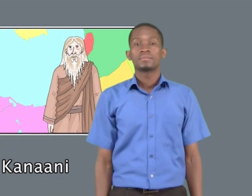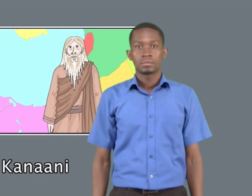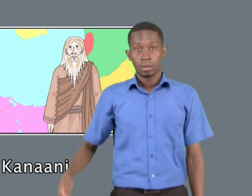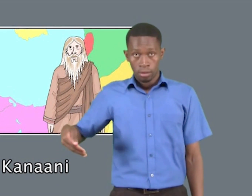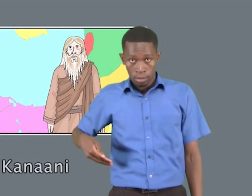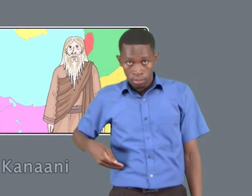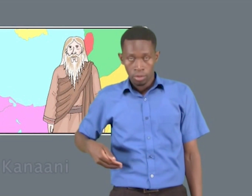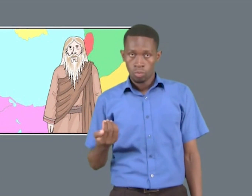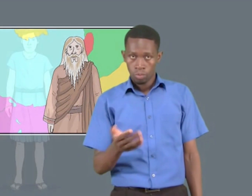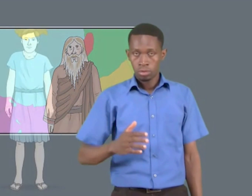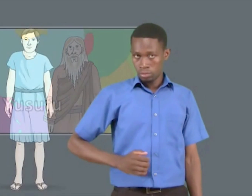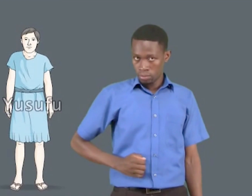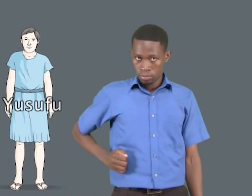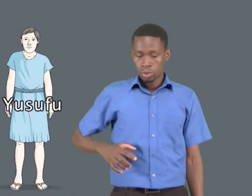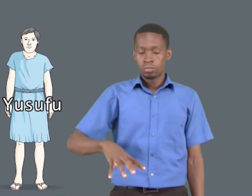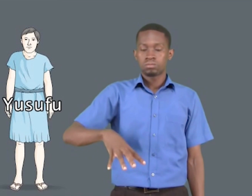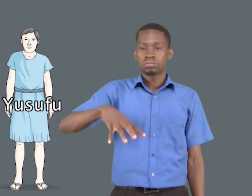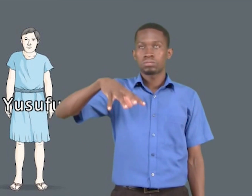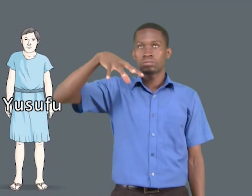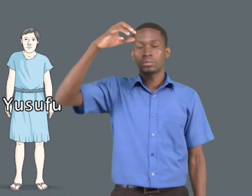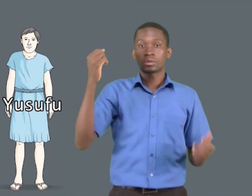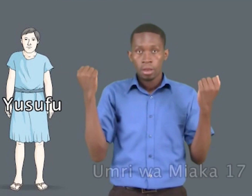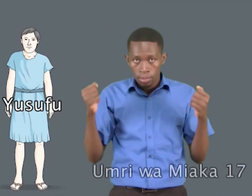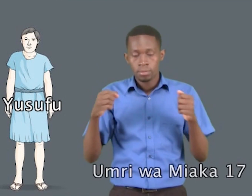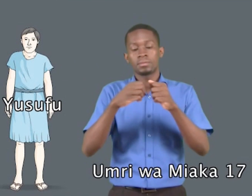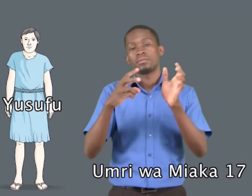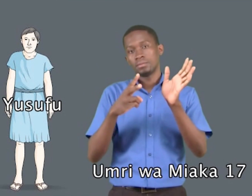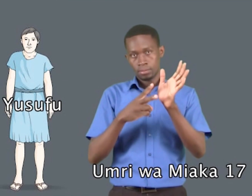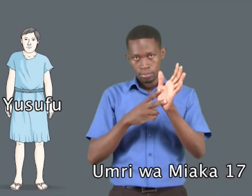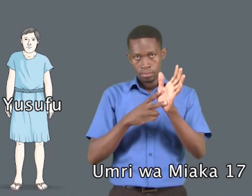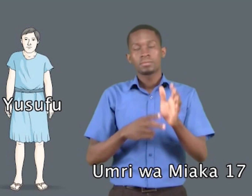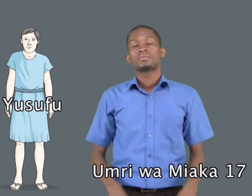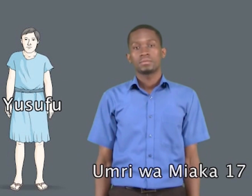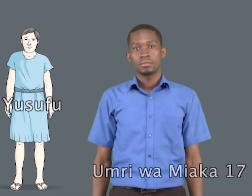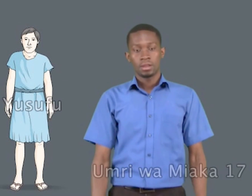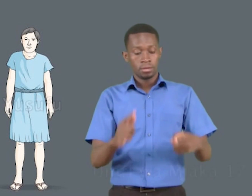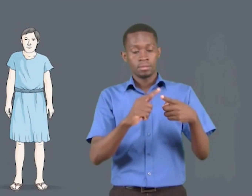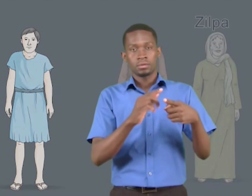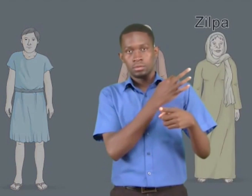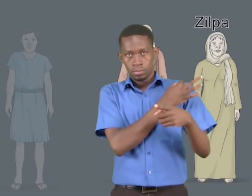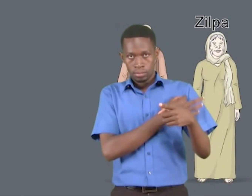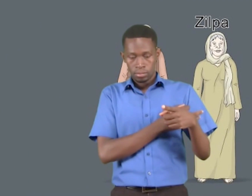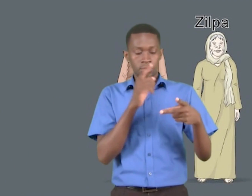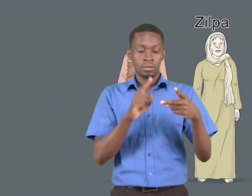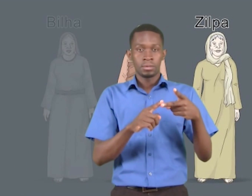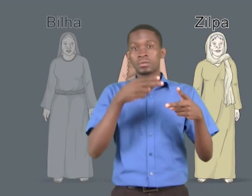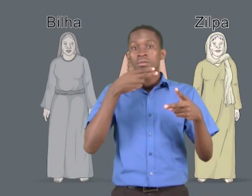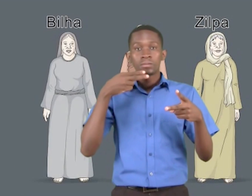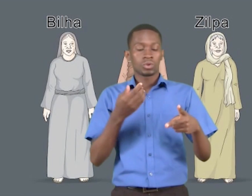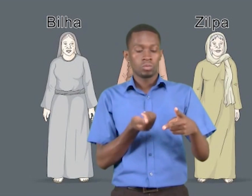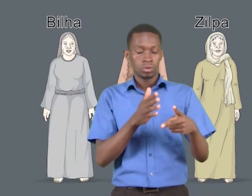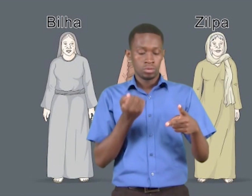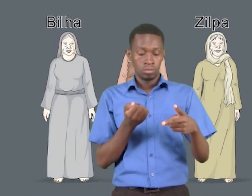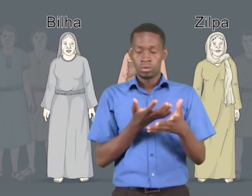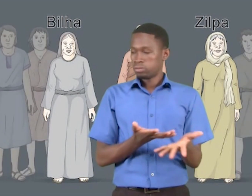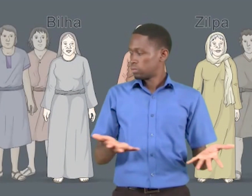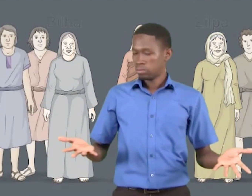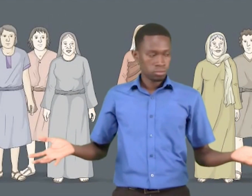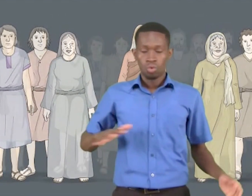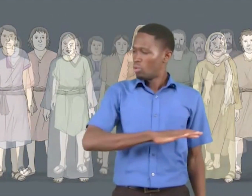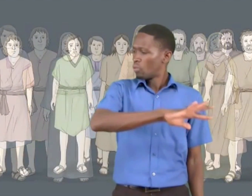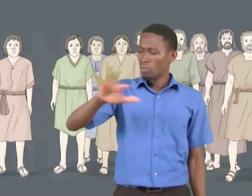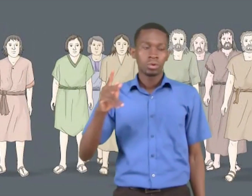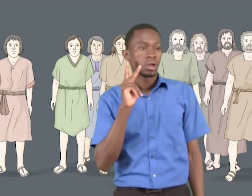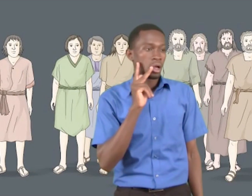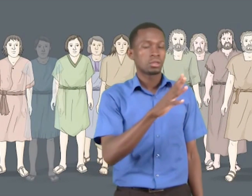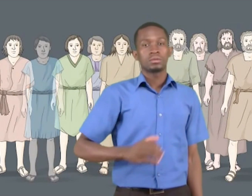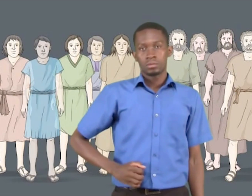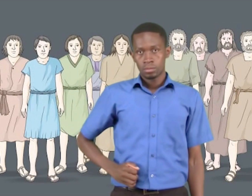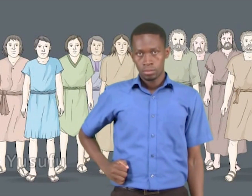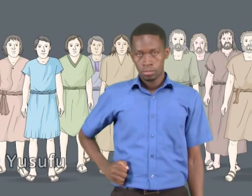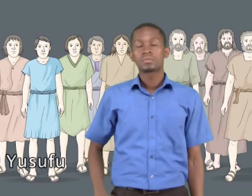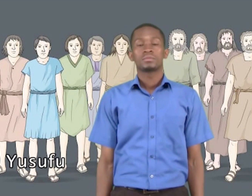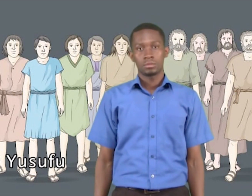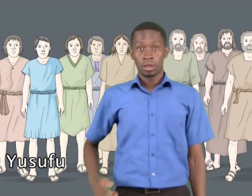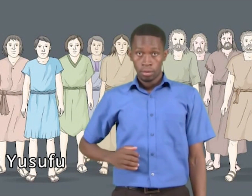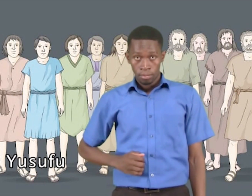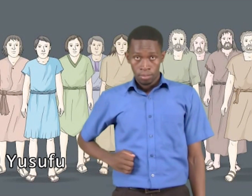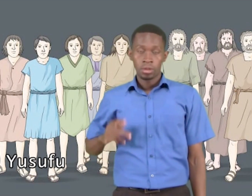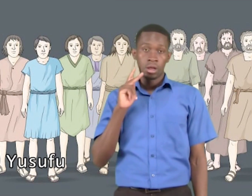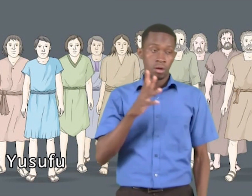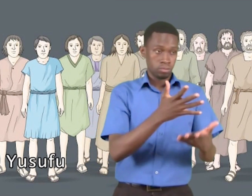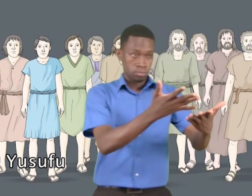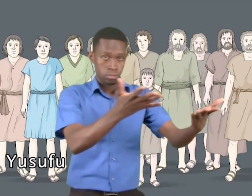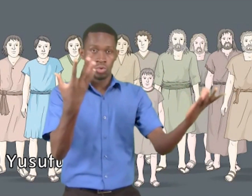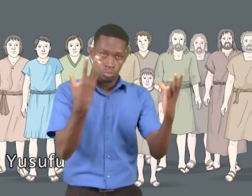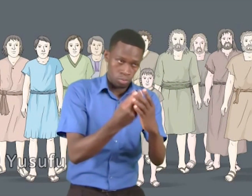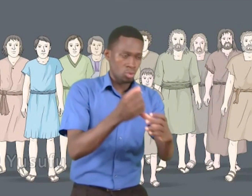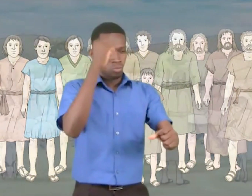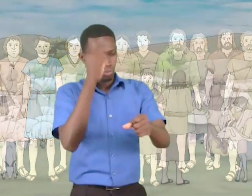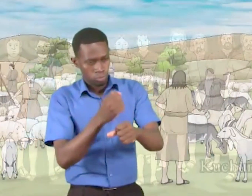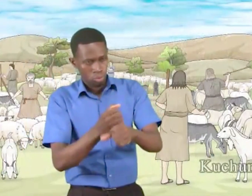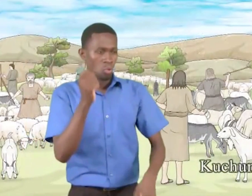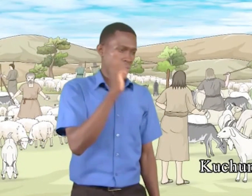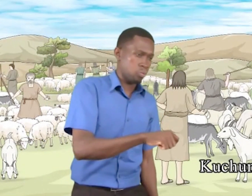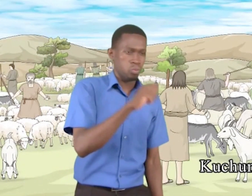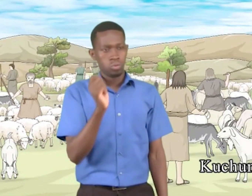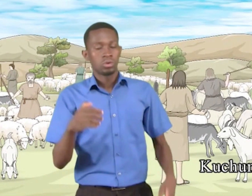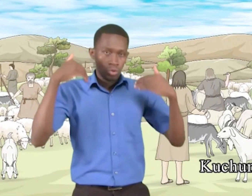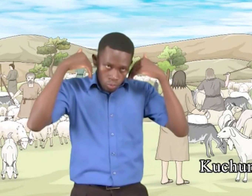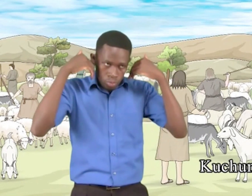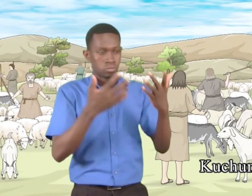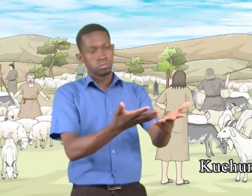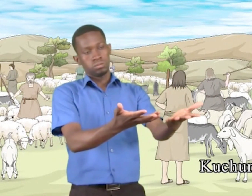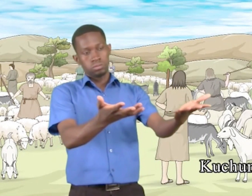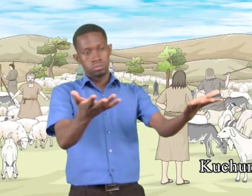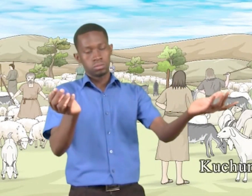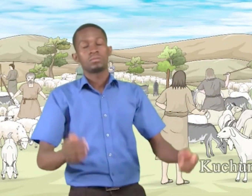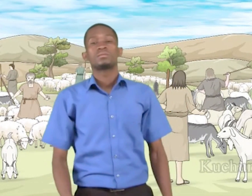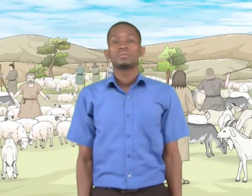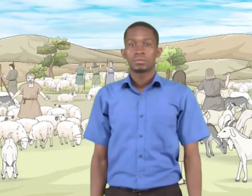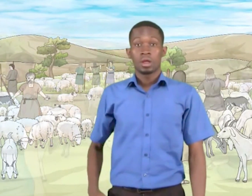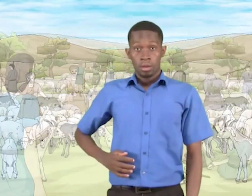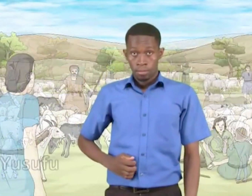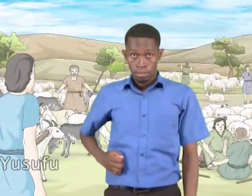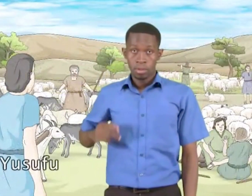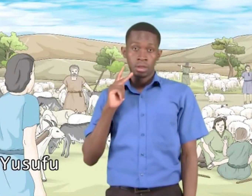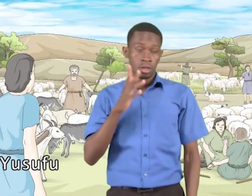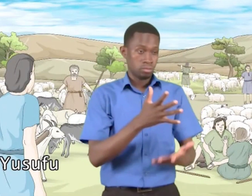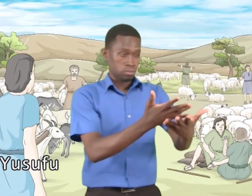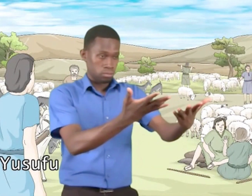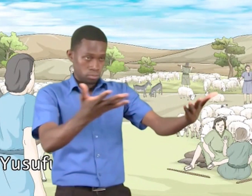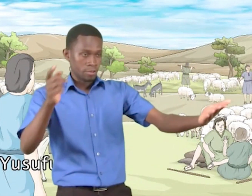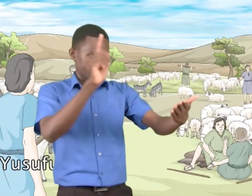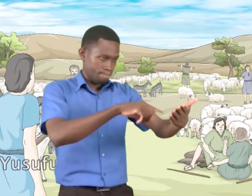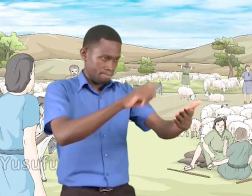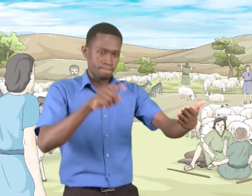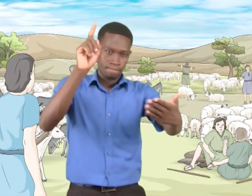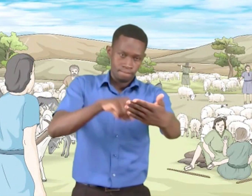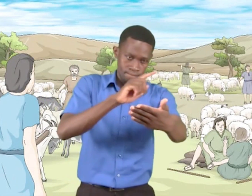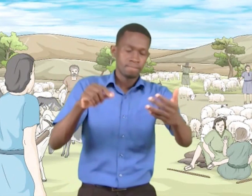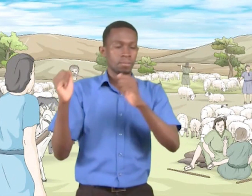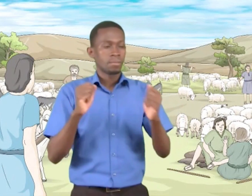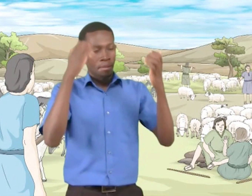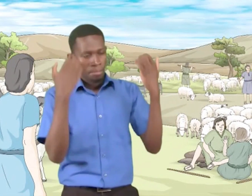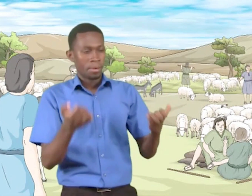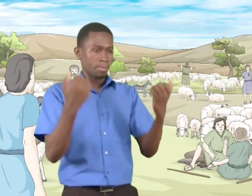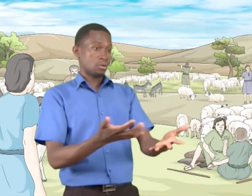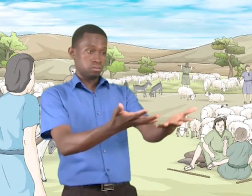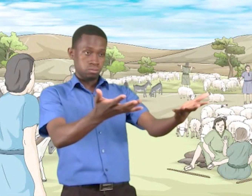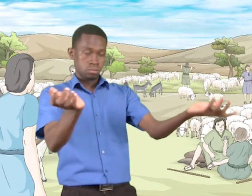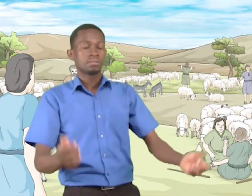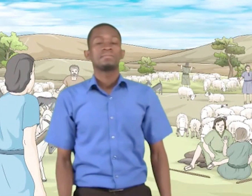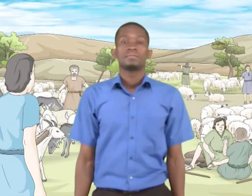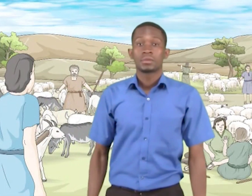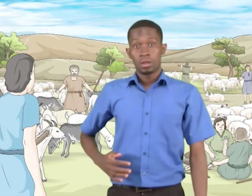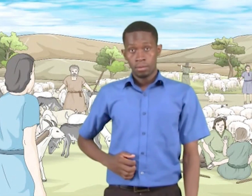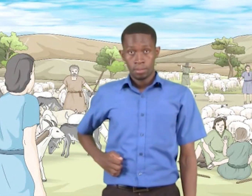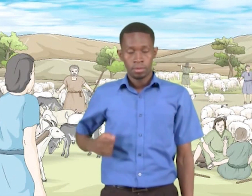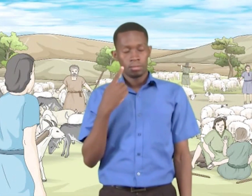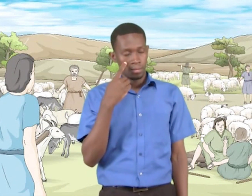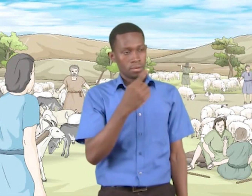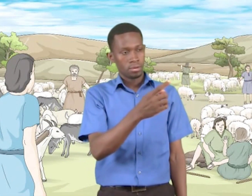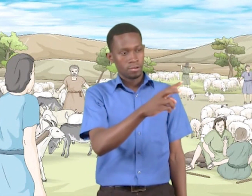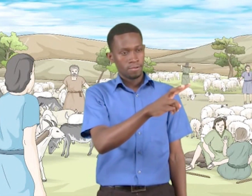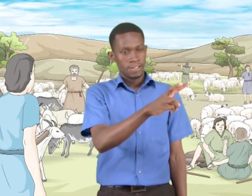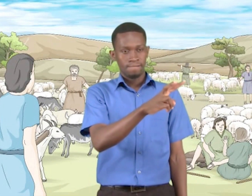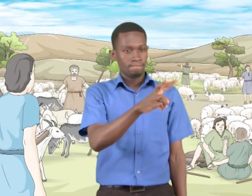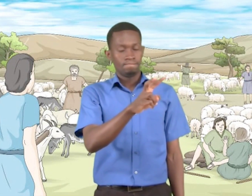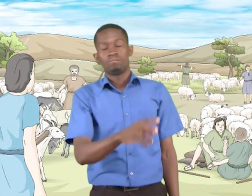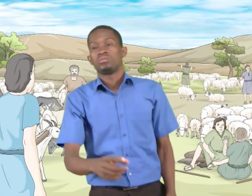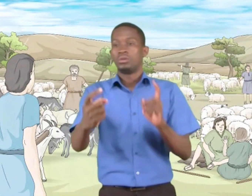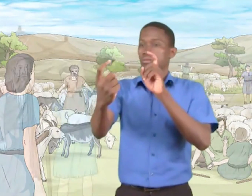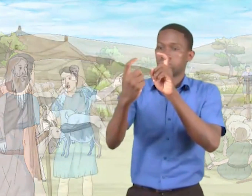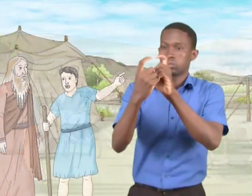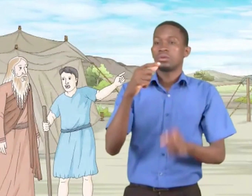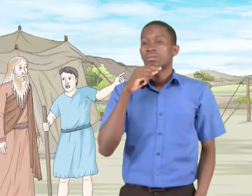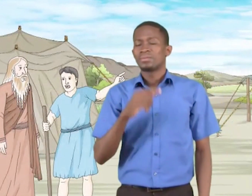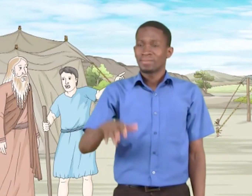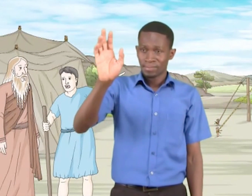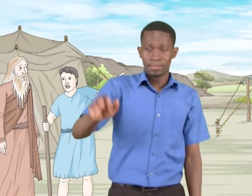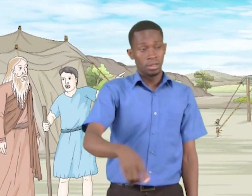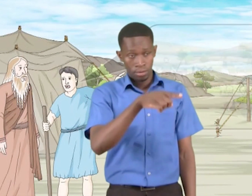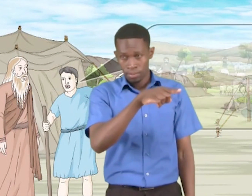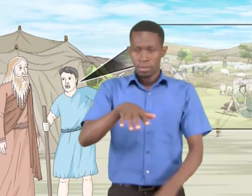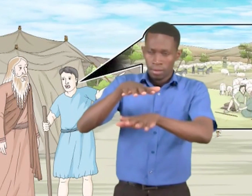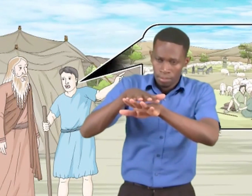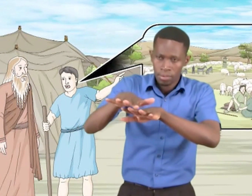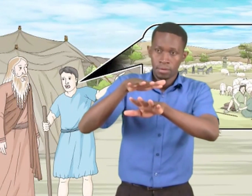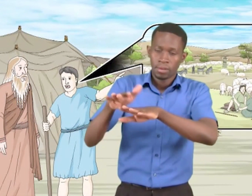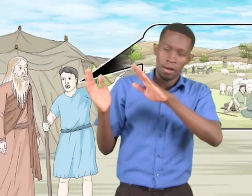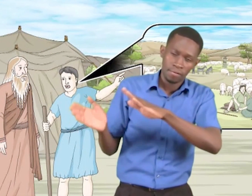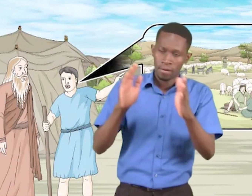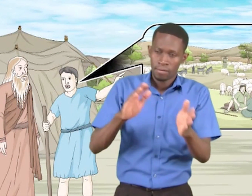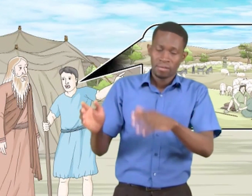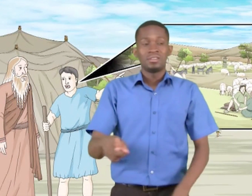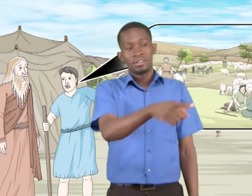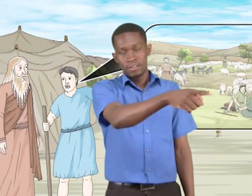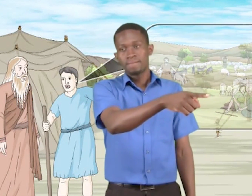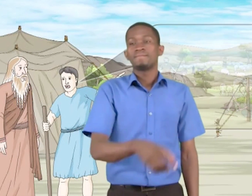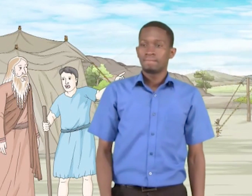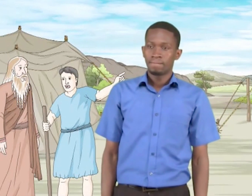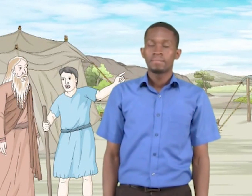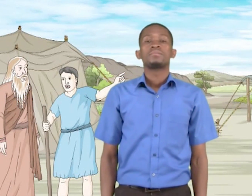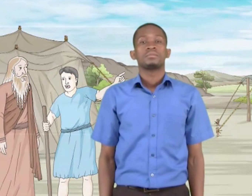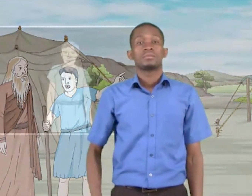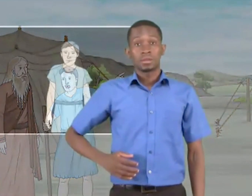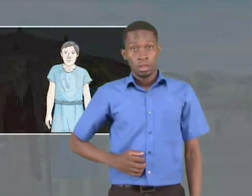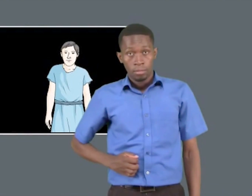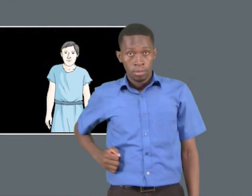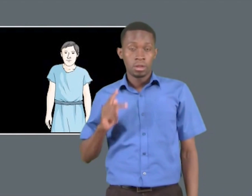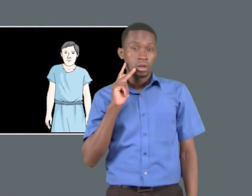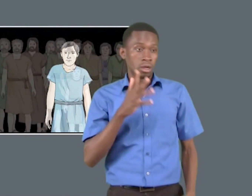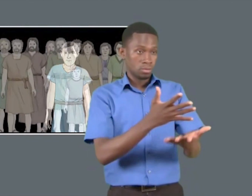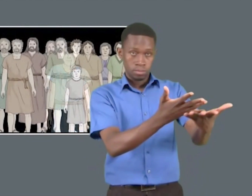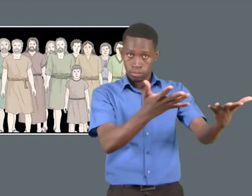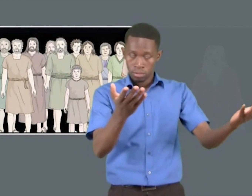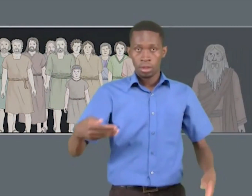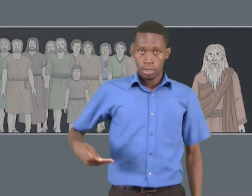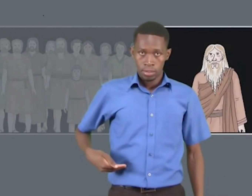When Joseph was seventeen years old, he was tending the flock with his brothers, the sons of his father’s wives Bilhah and Zilpah, and he brought their father a bad report about them.